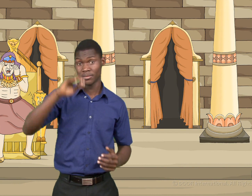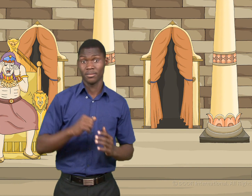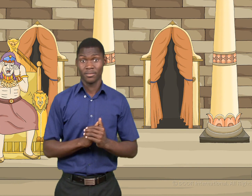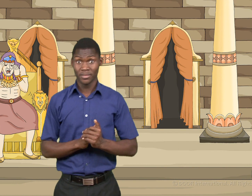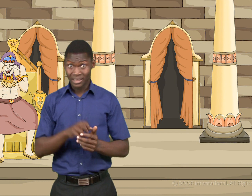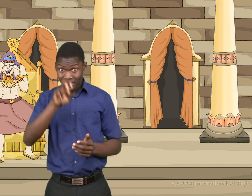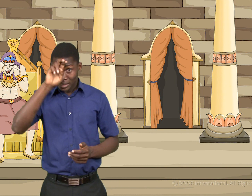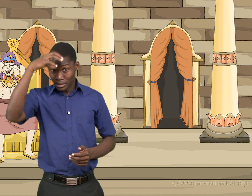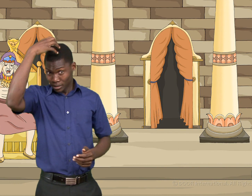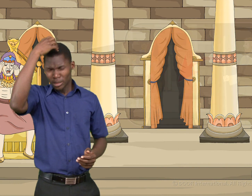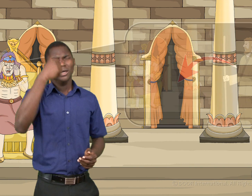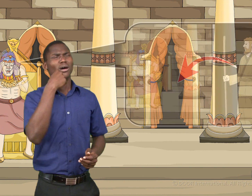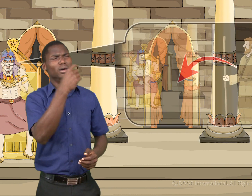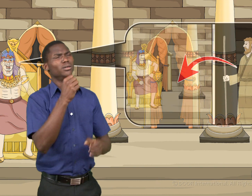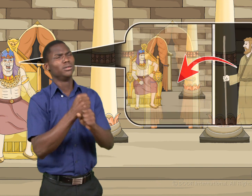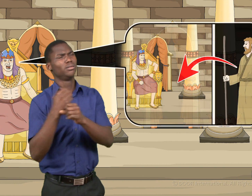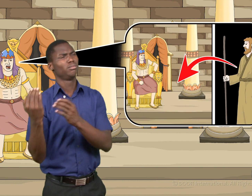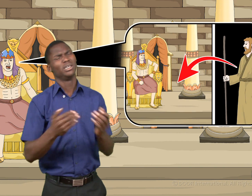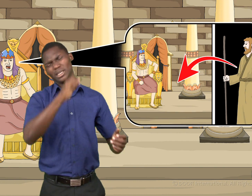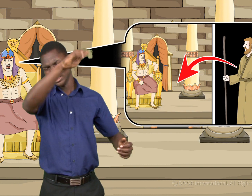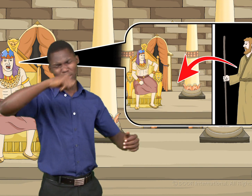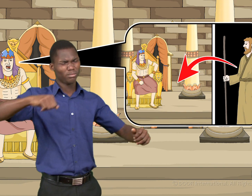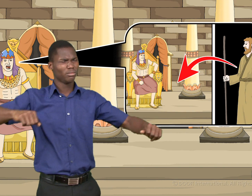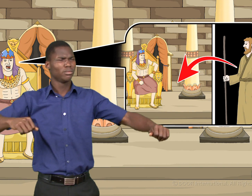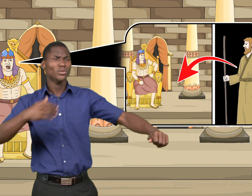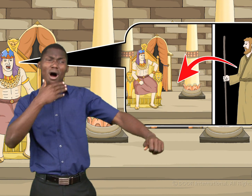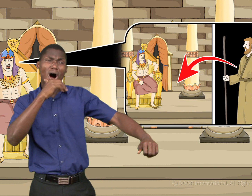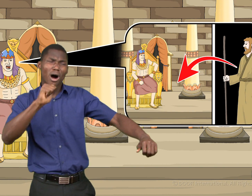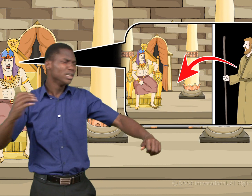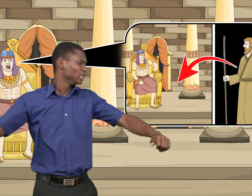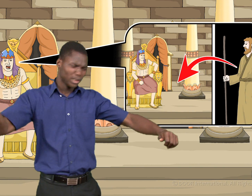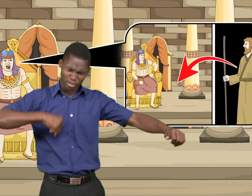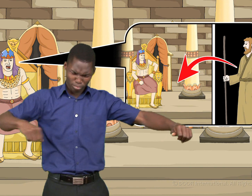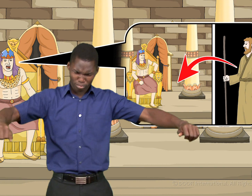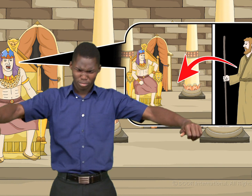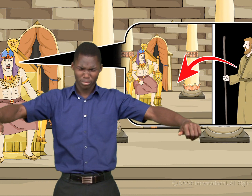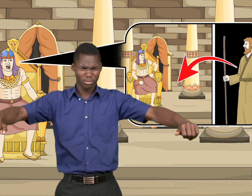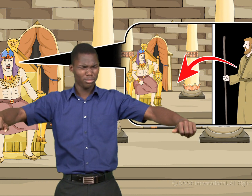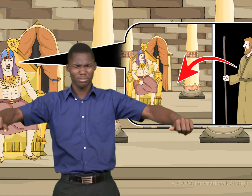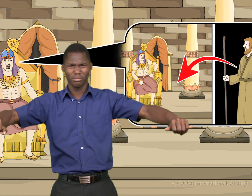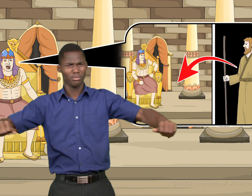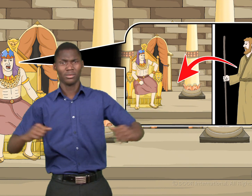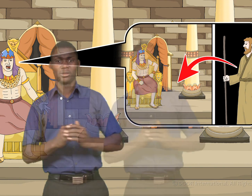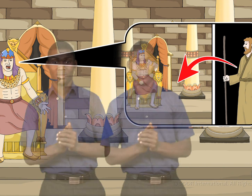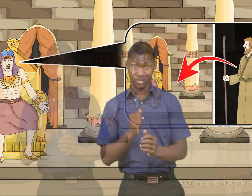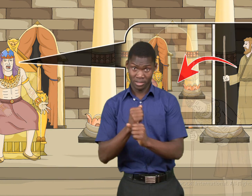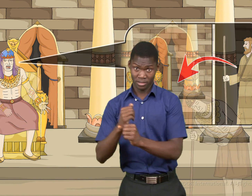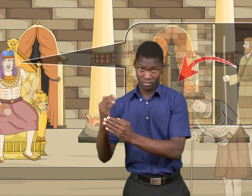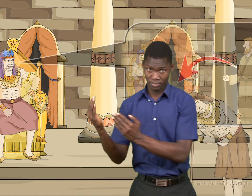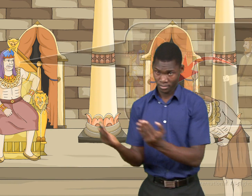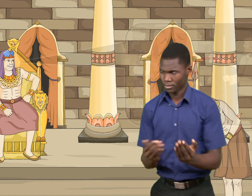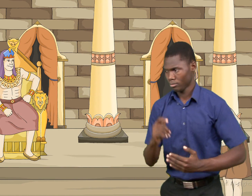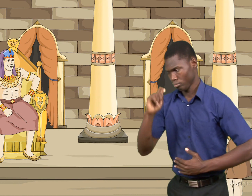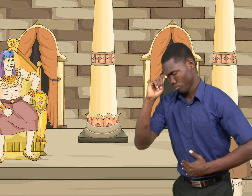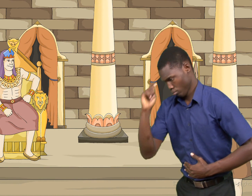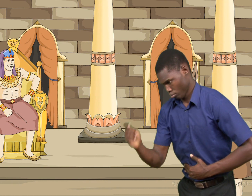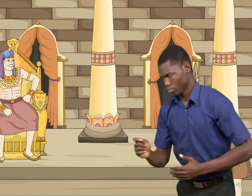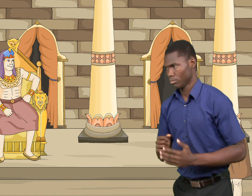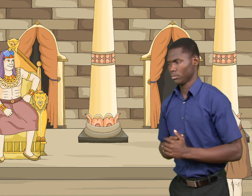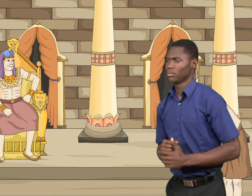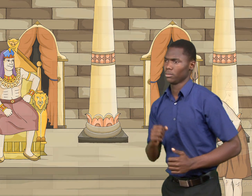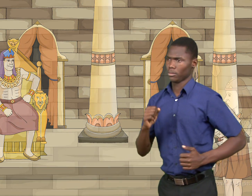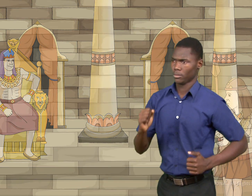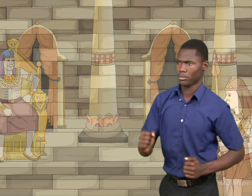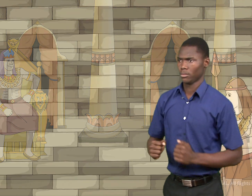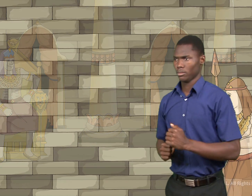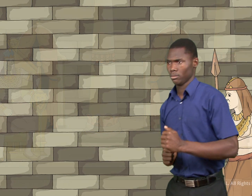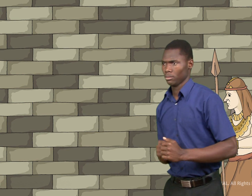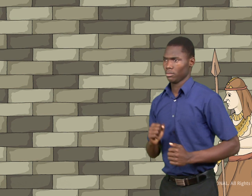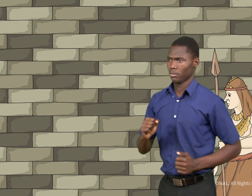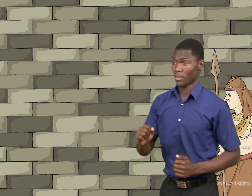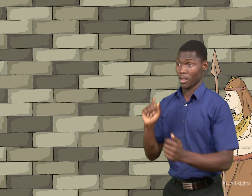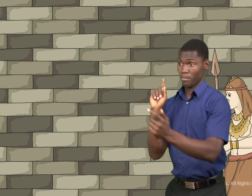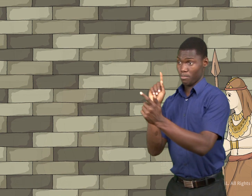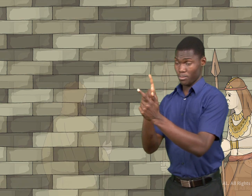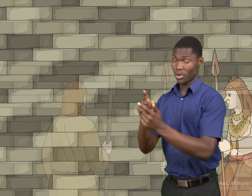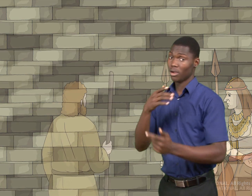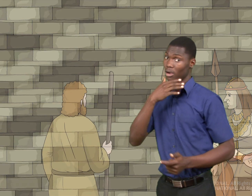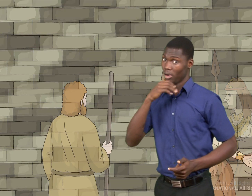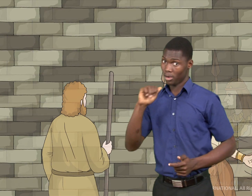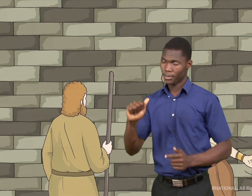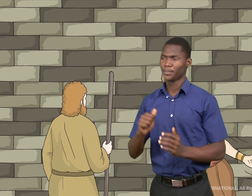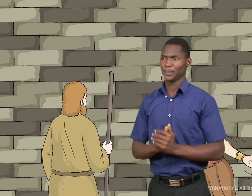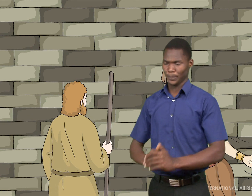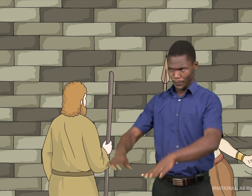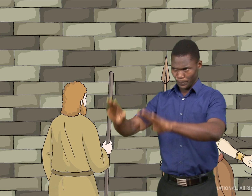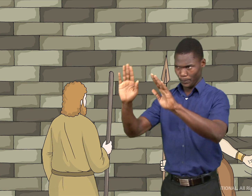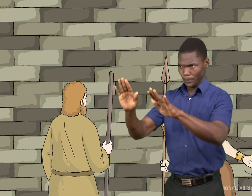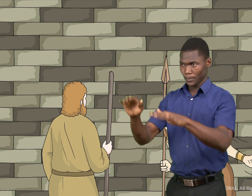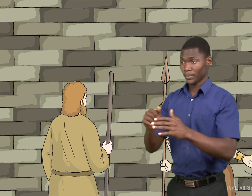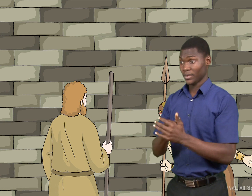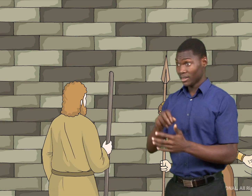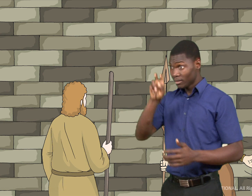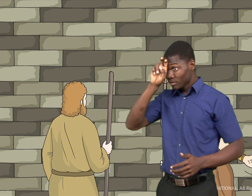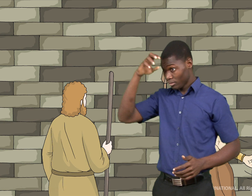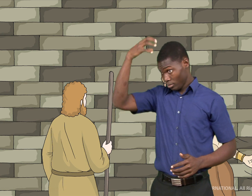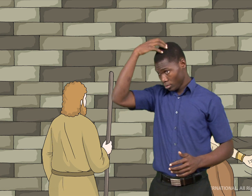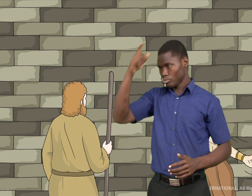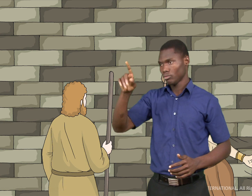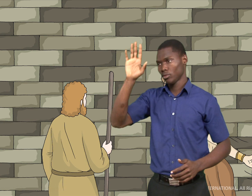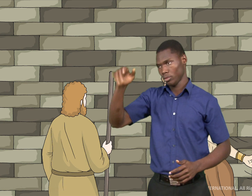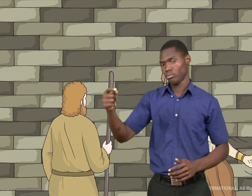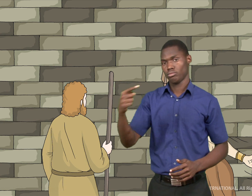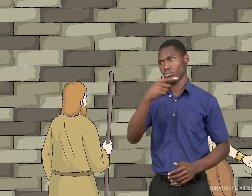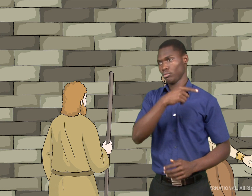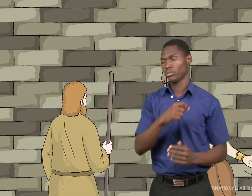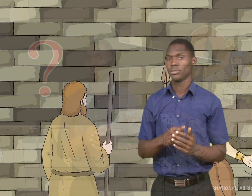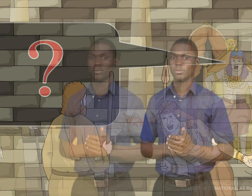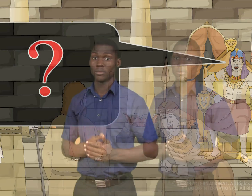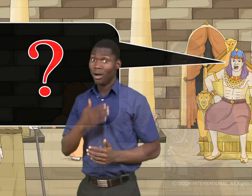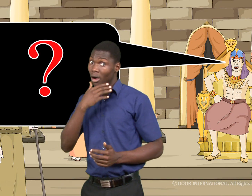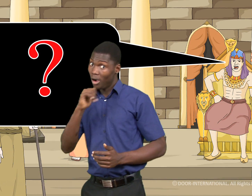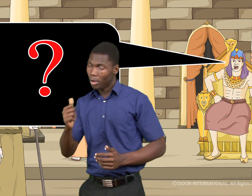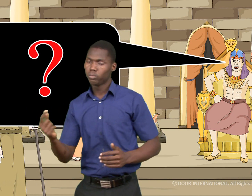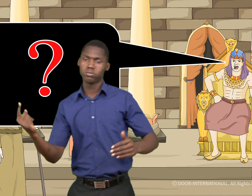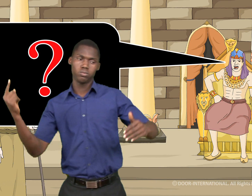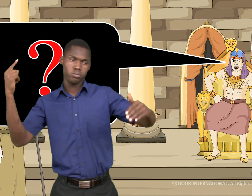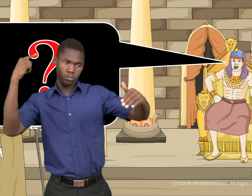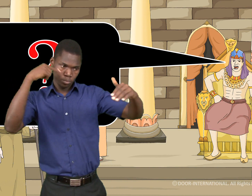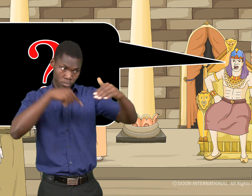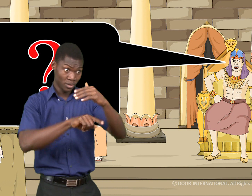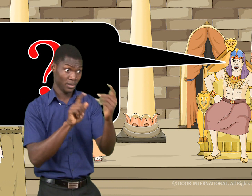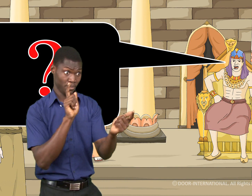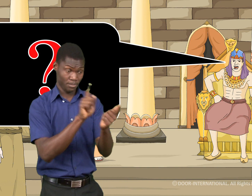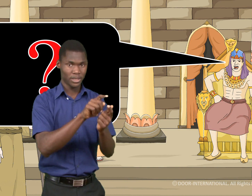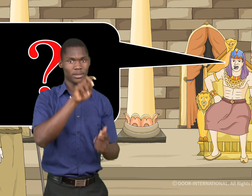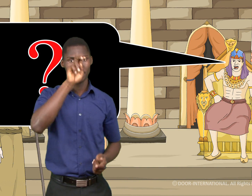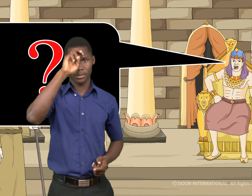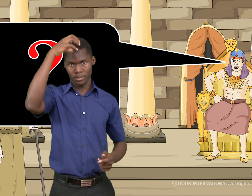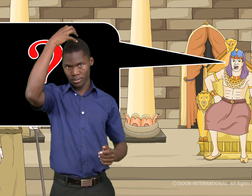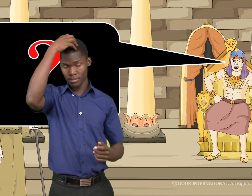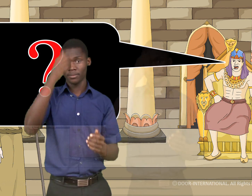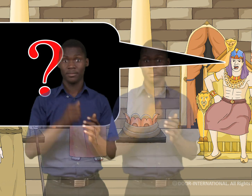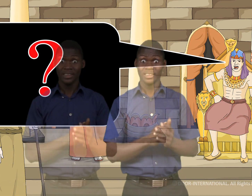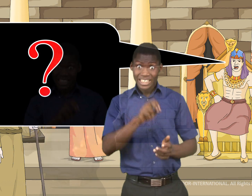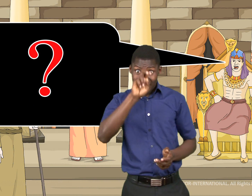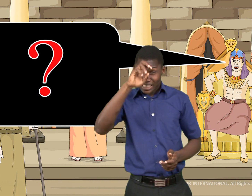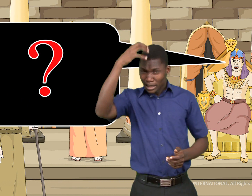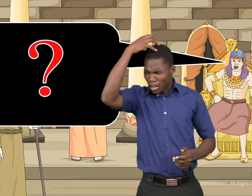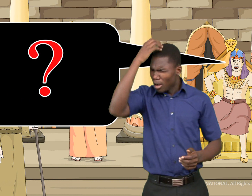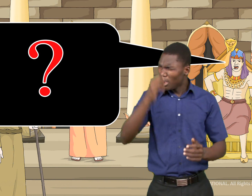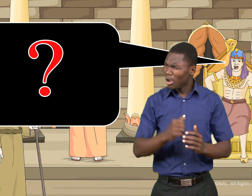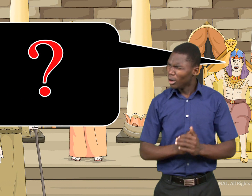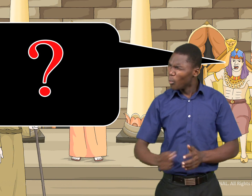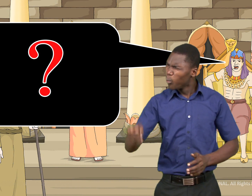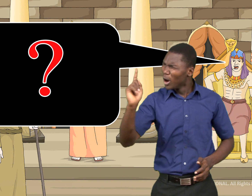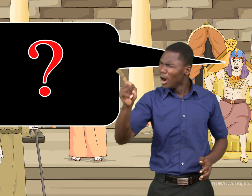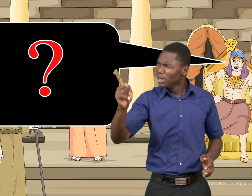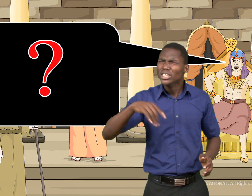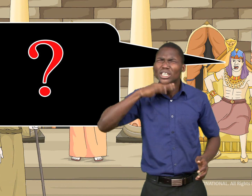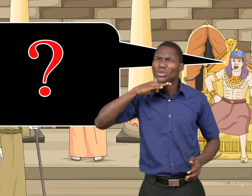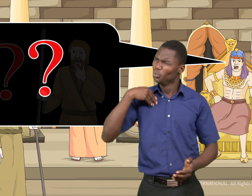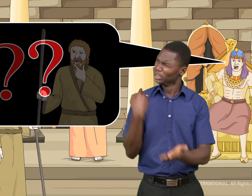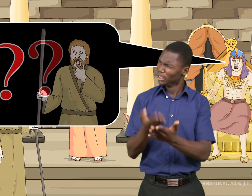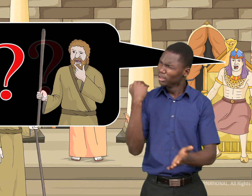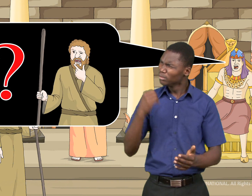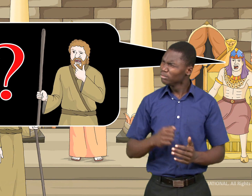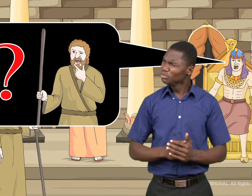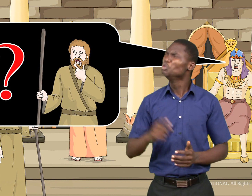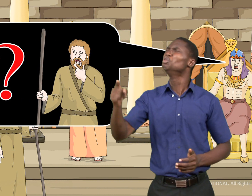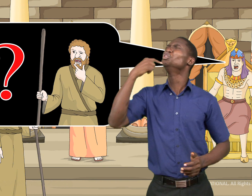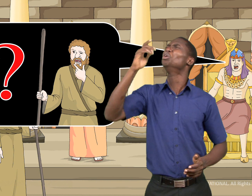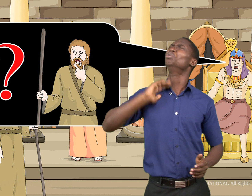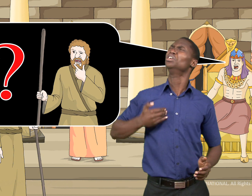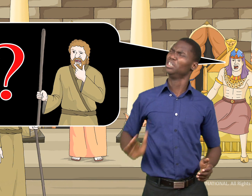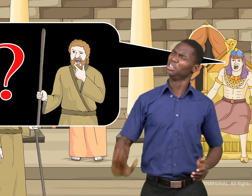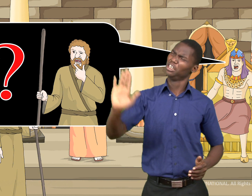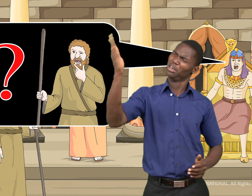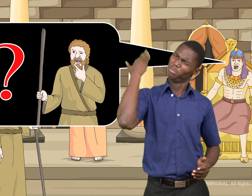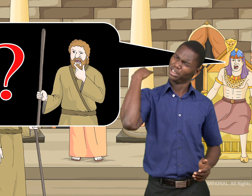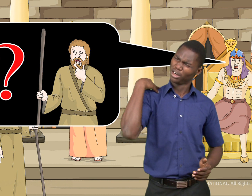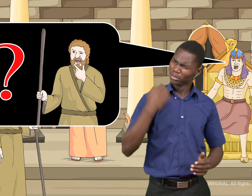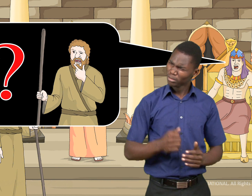So Pharaoh summoned Abram and asked, “What have you done to me? Why didn’t you tell me she was your wife?